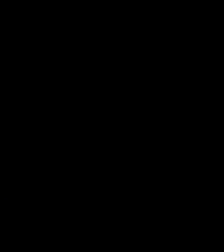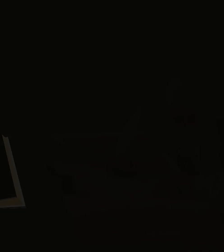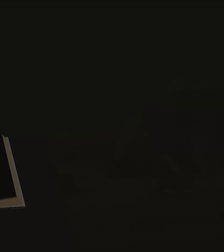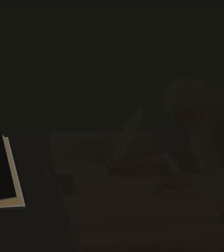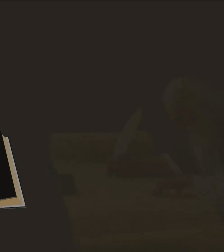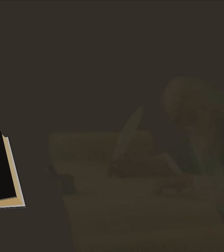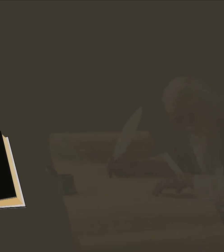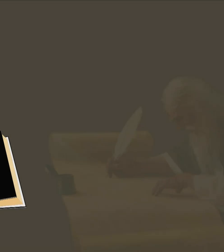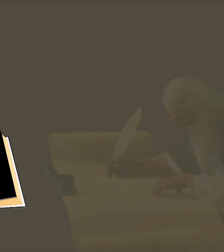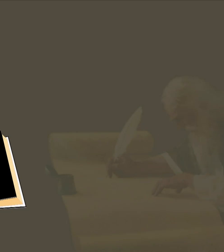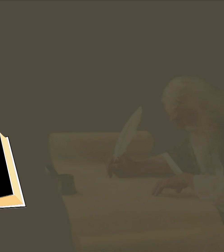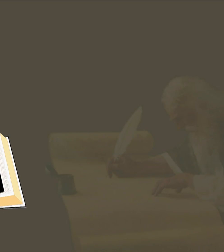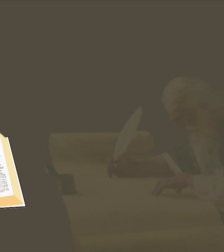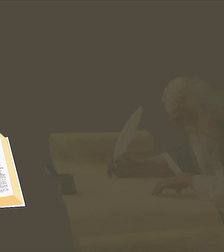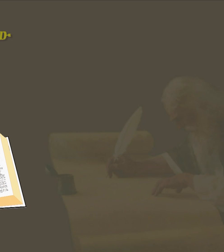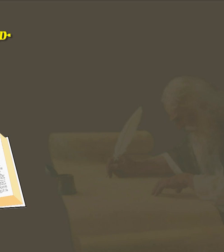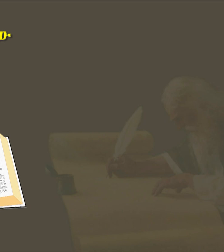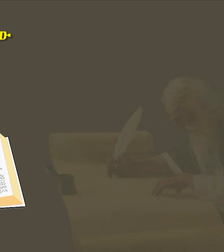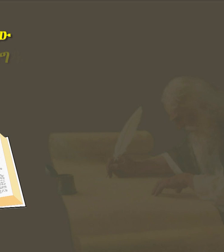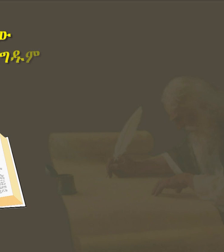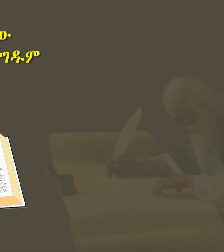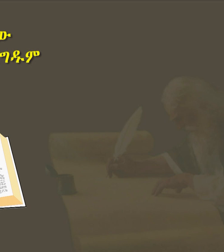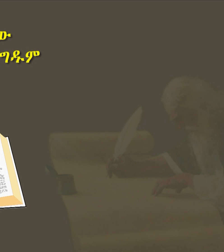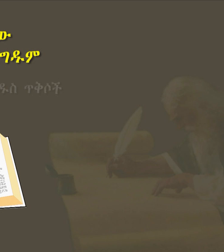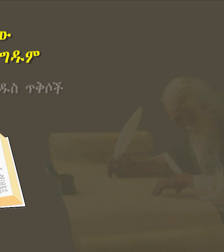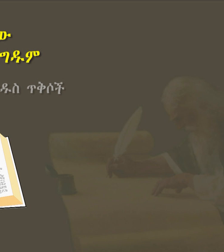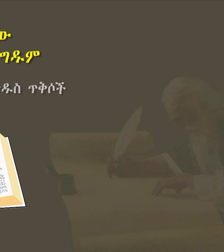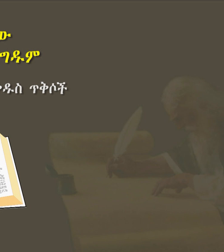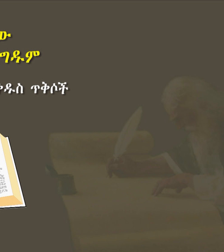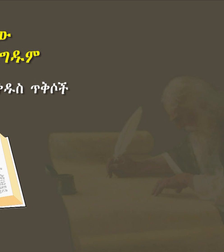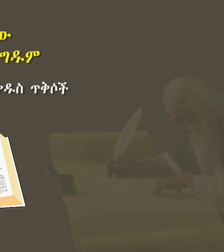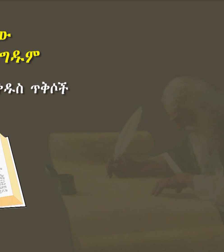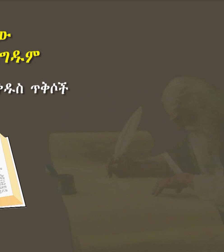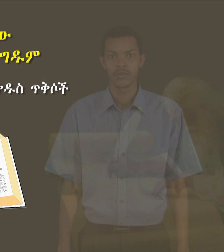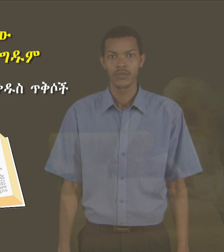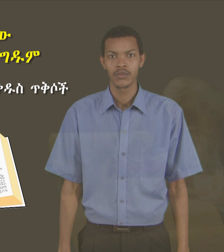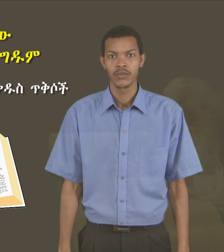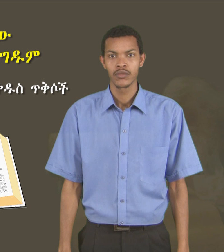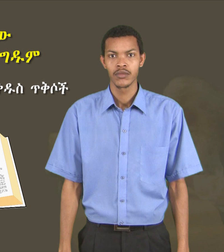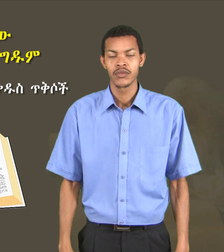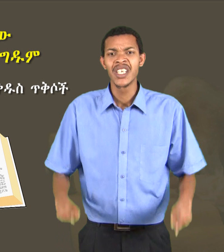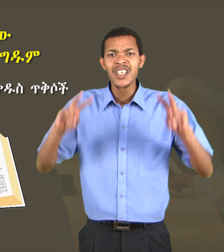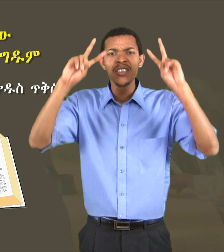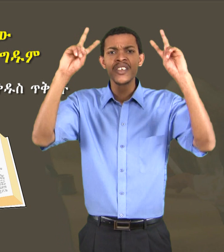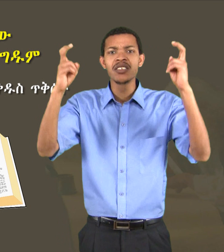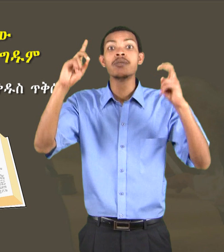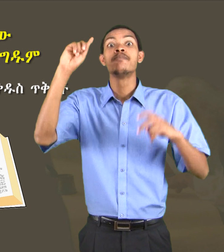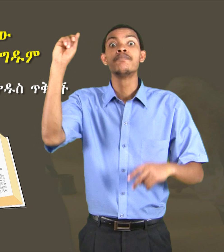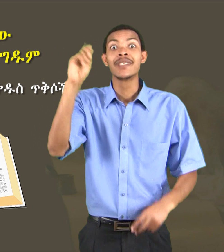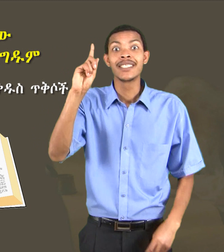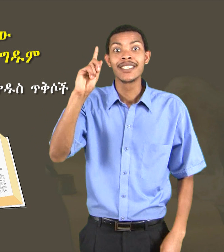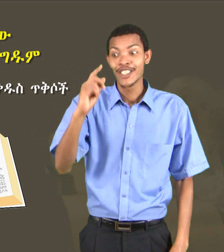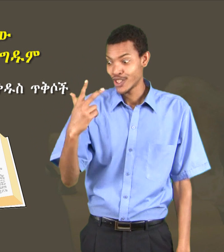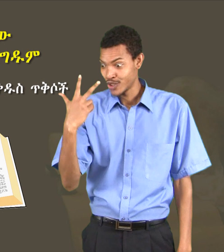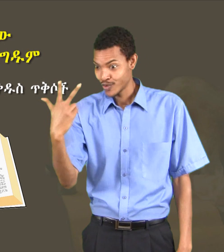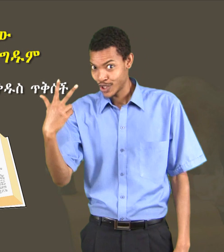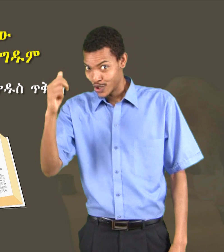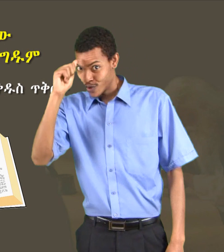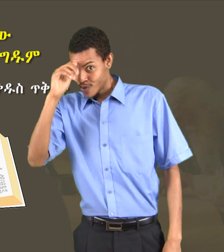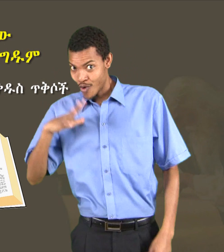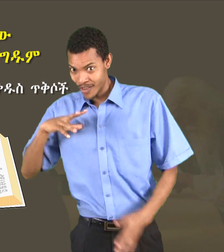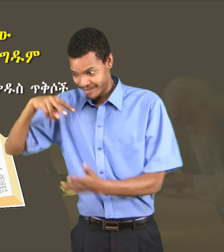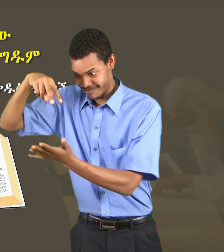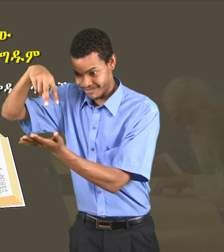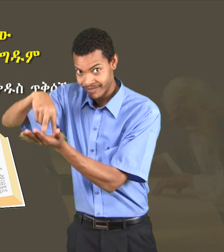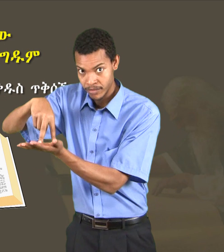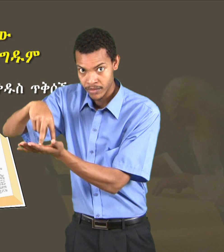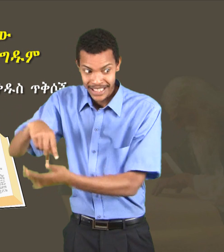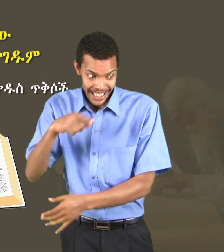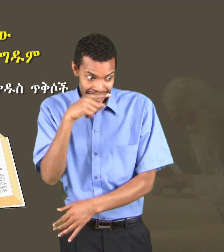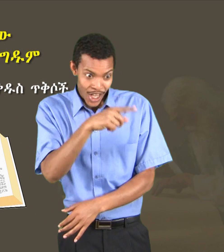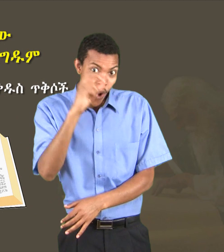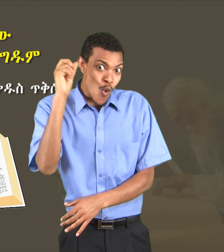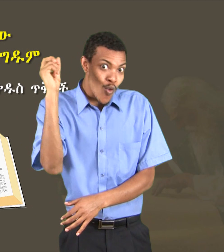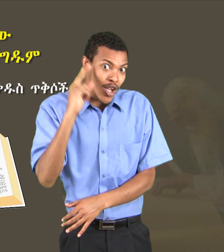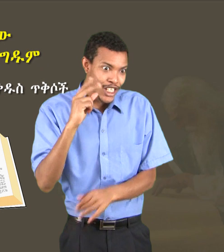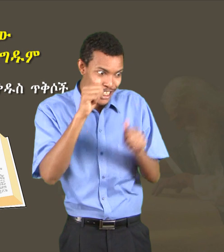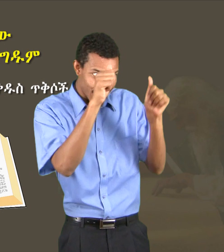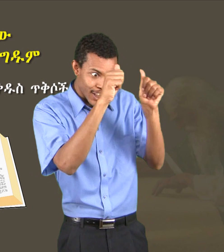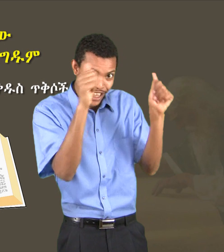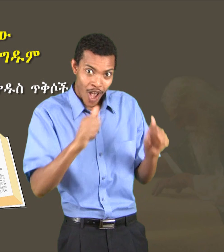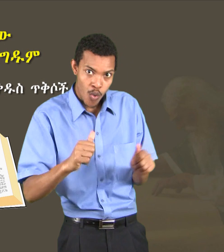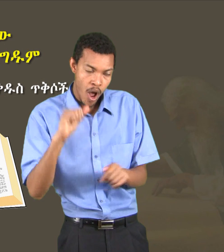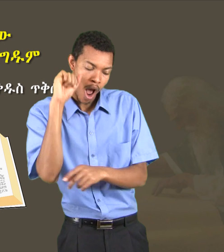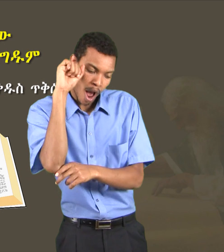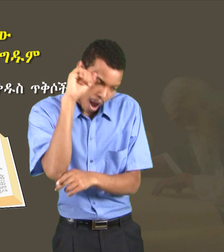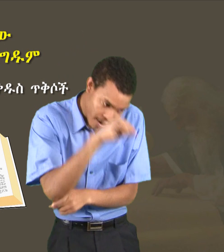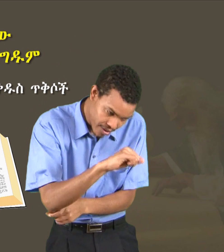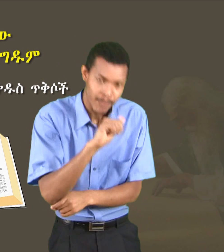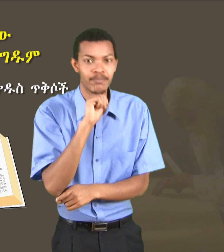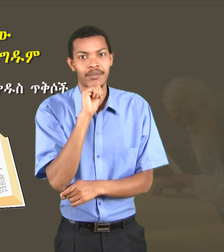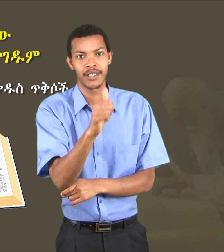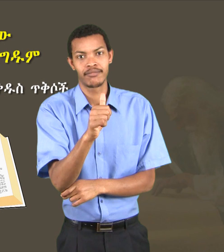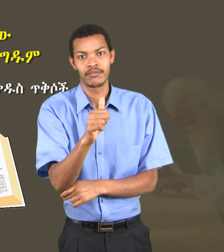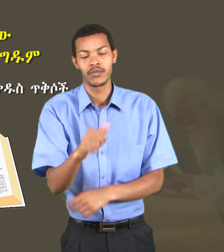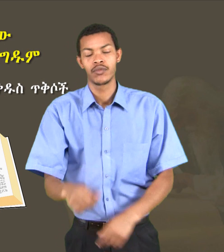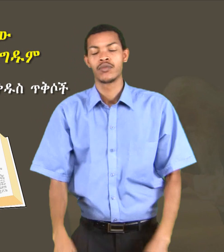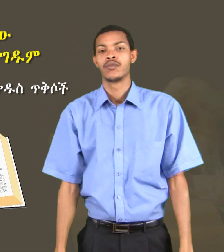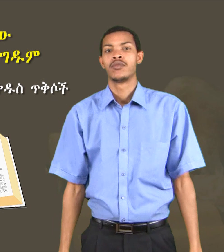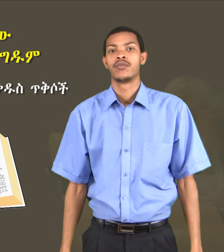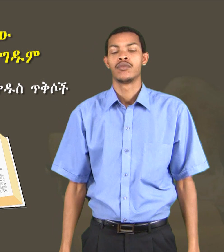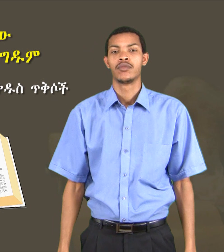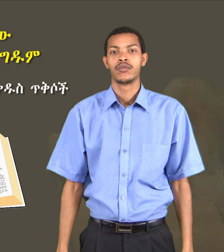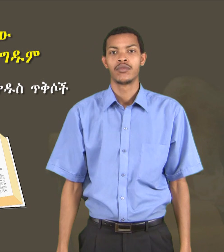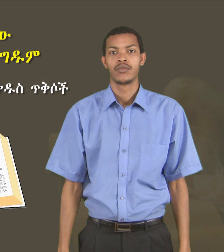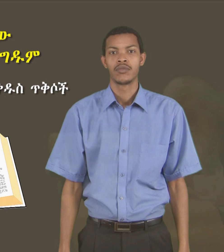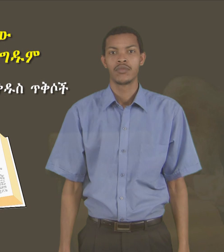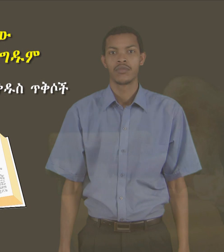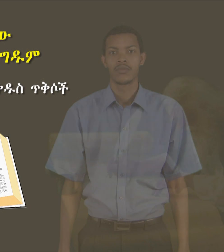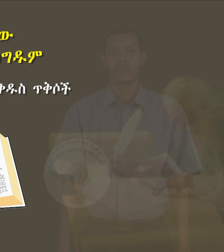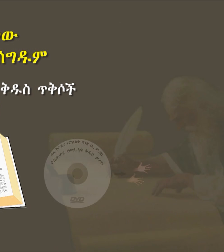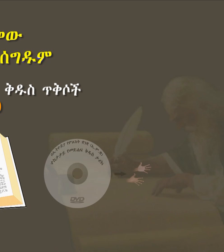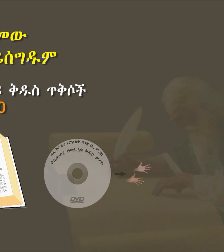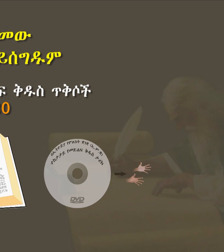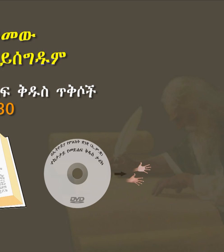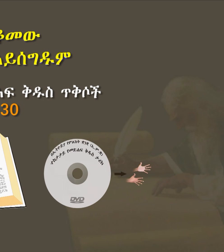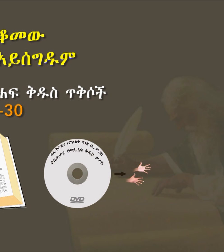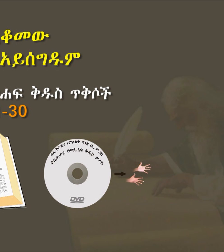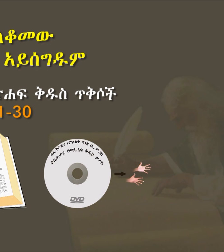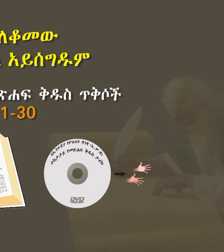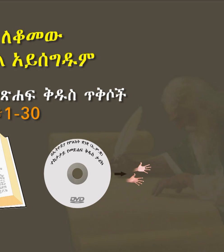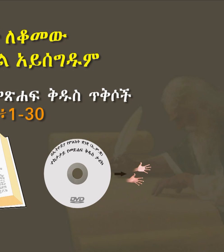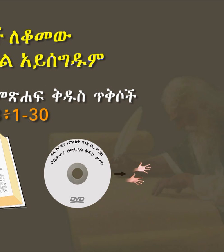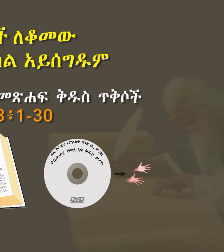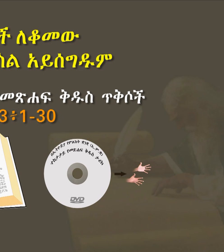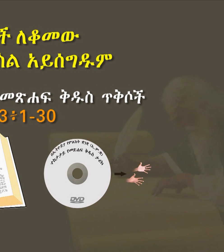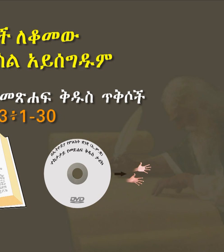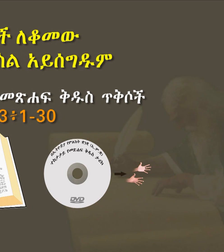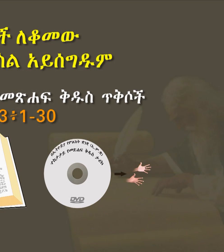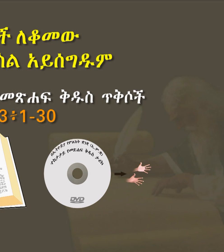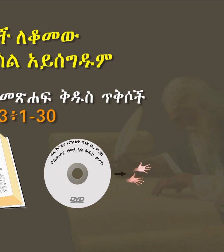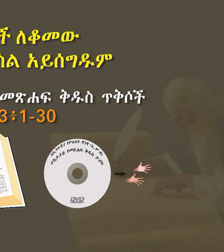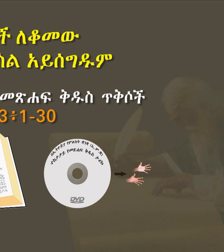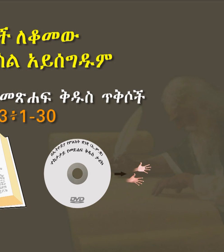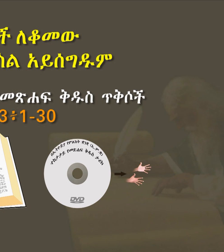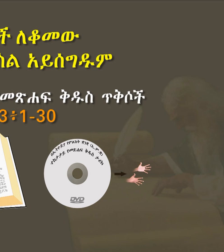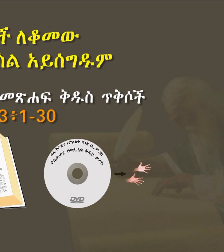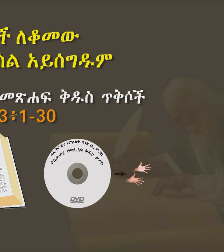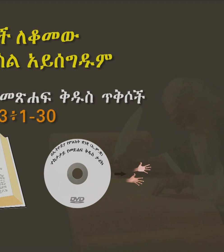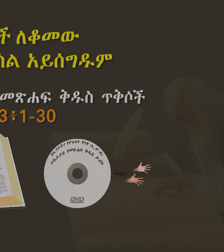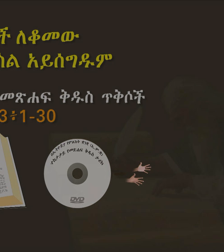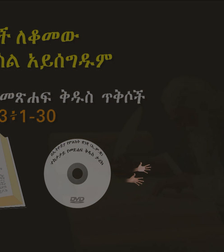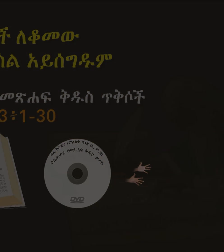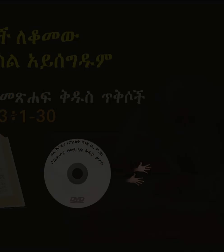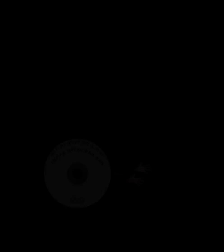Three men refuse to worship the tall gold statue